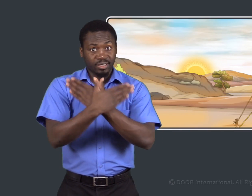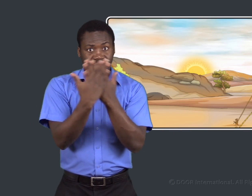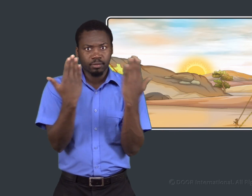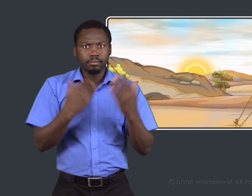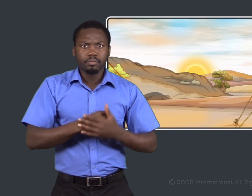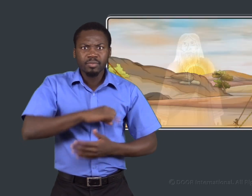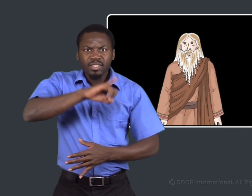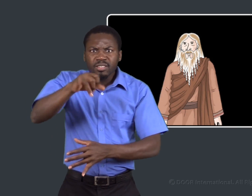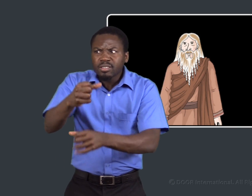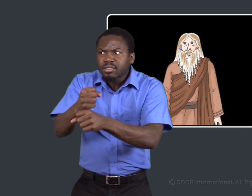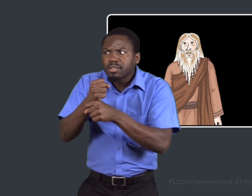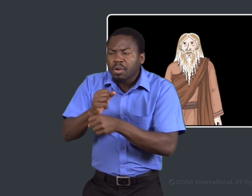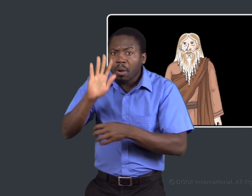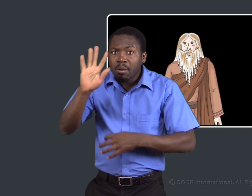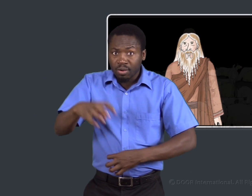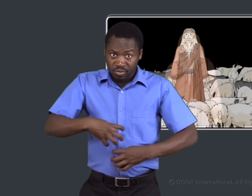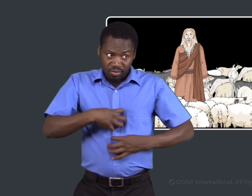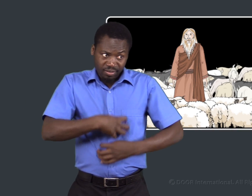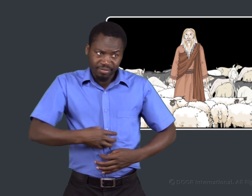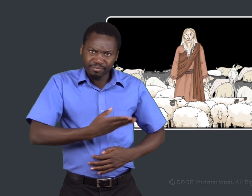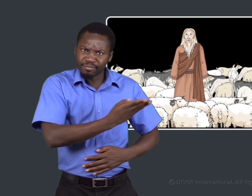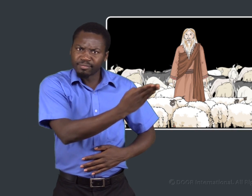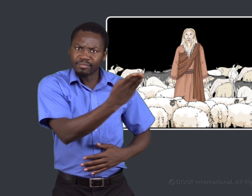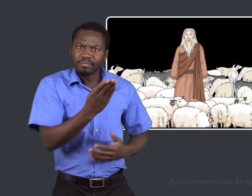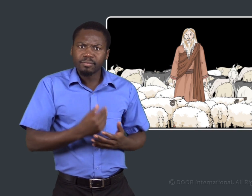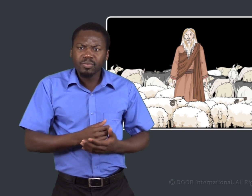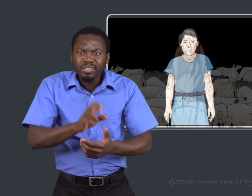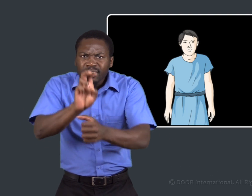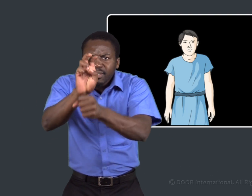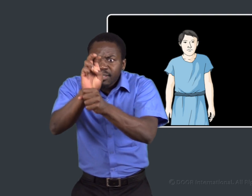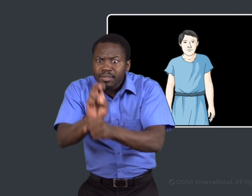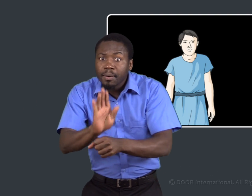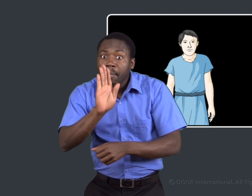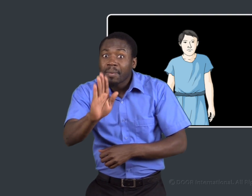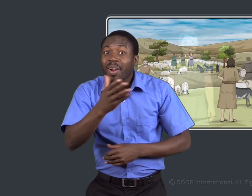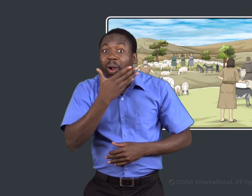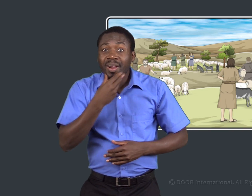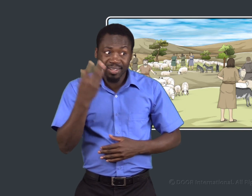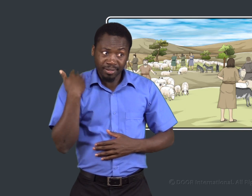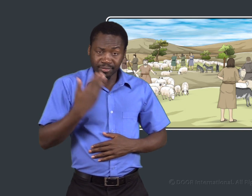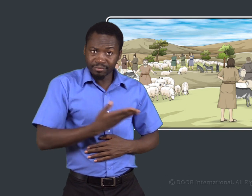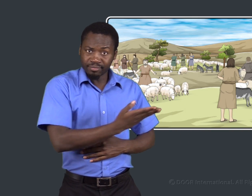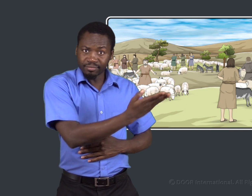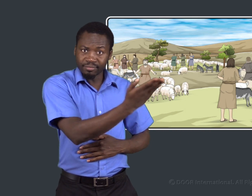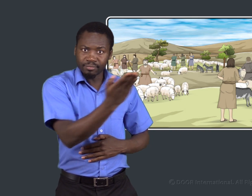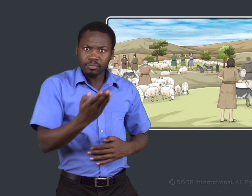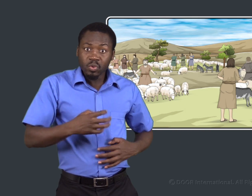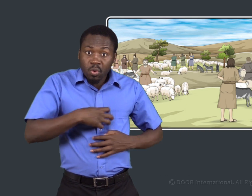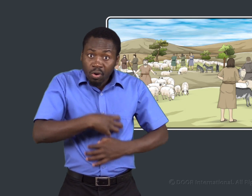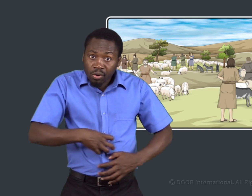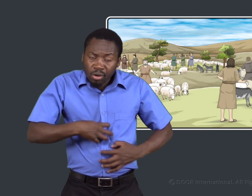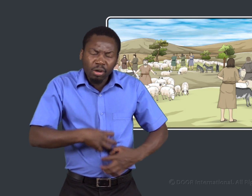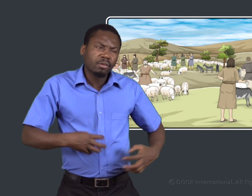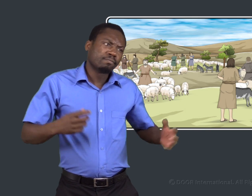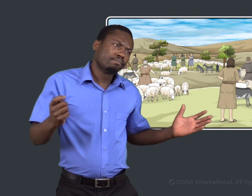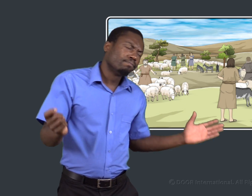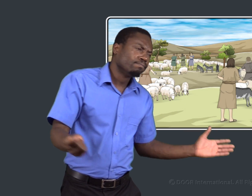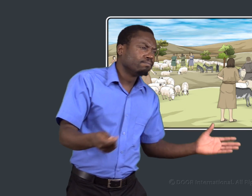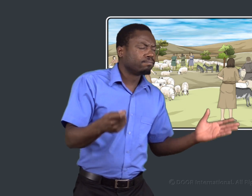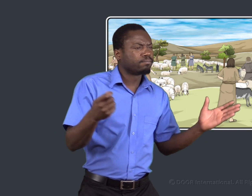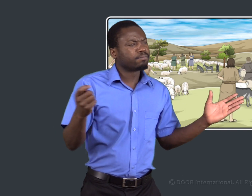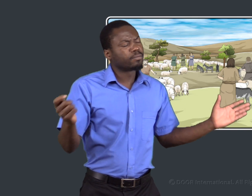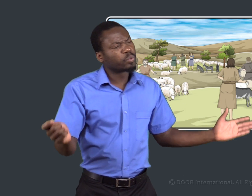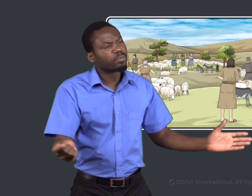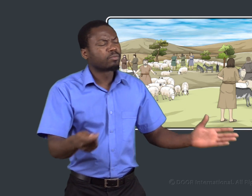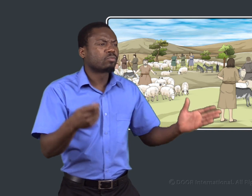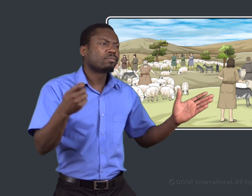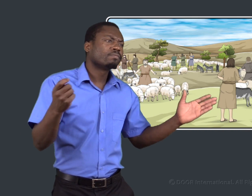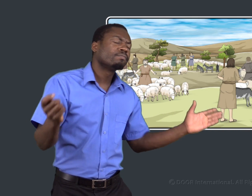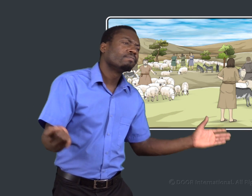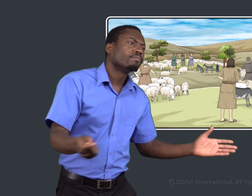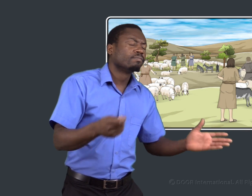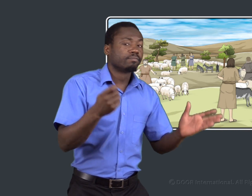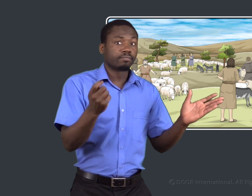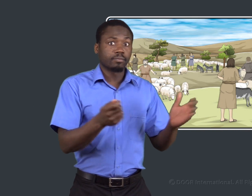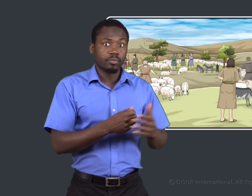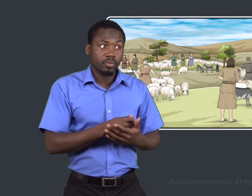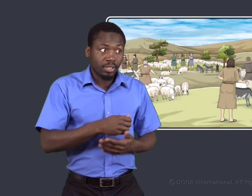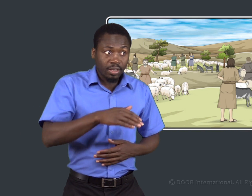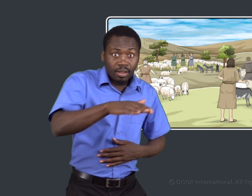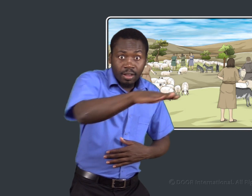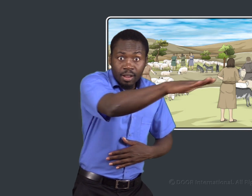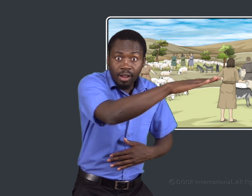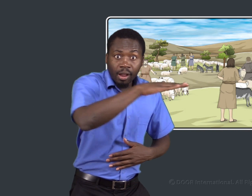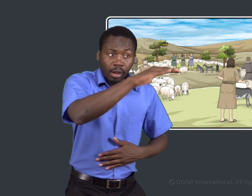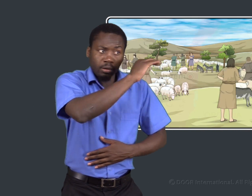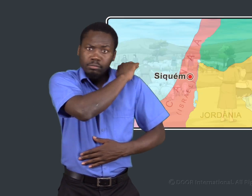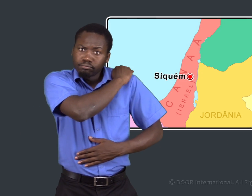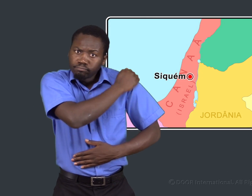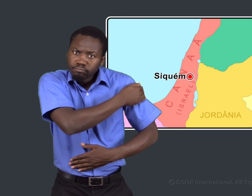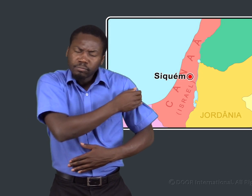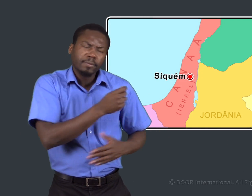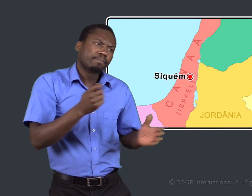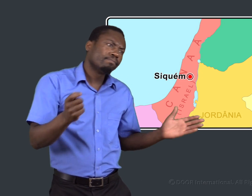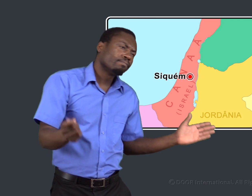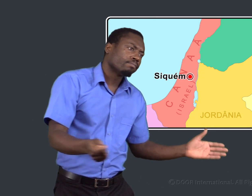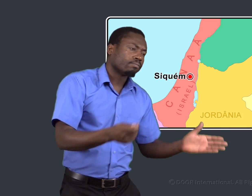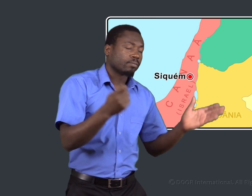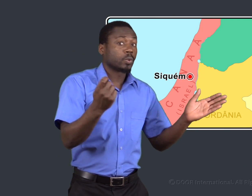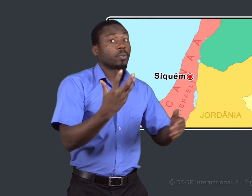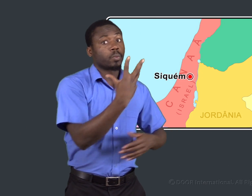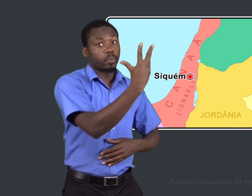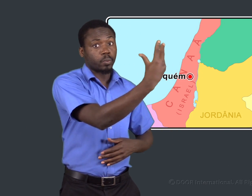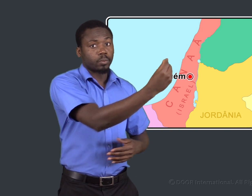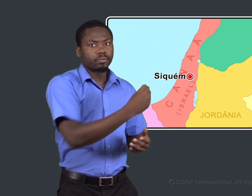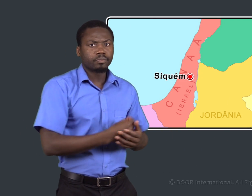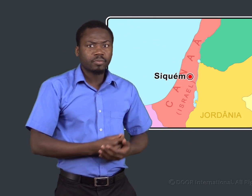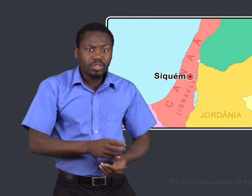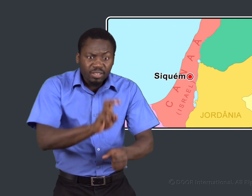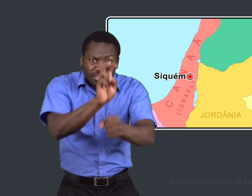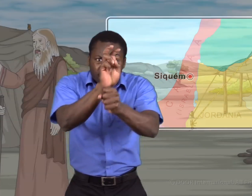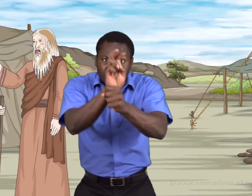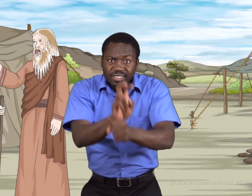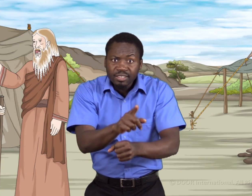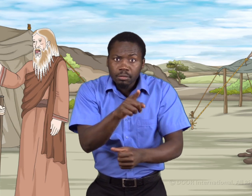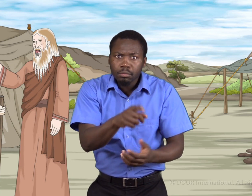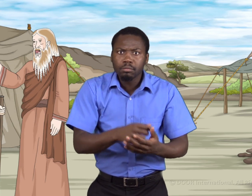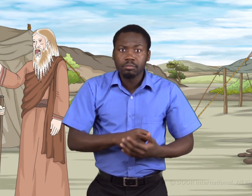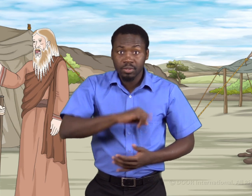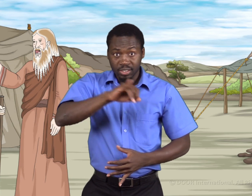Some time later, Joseph’s brothers had gone to pasture their father’s flocks near Shechem.